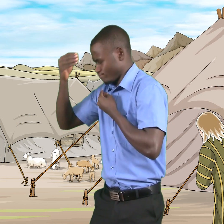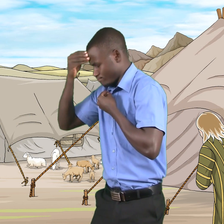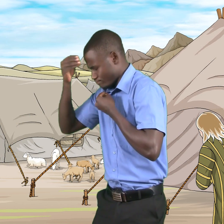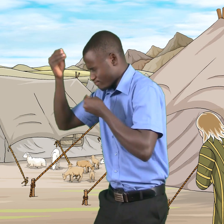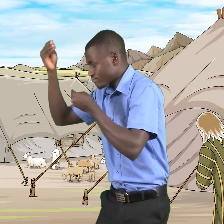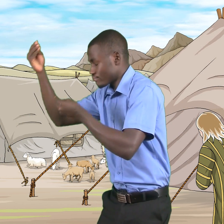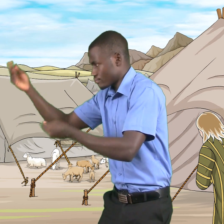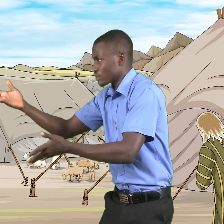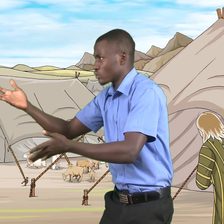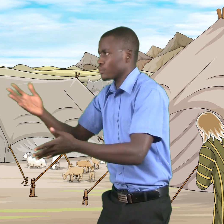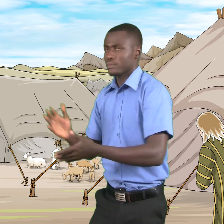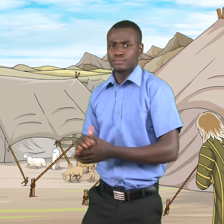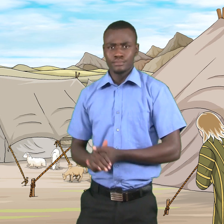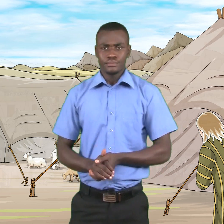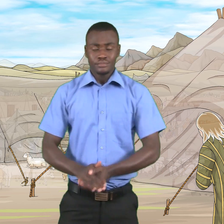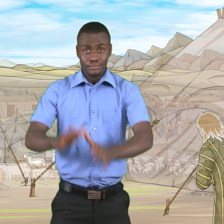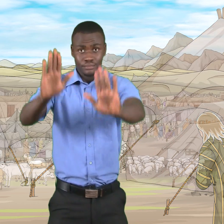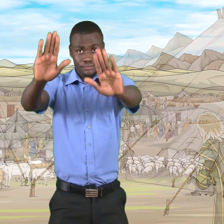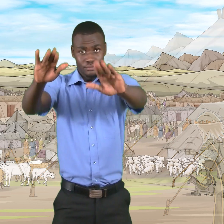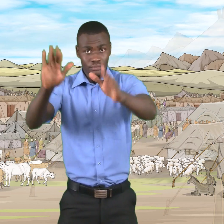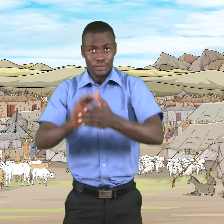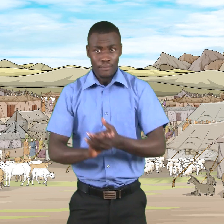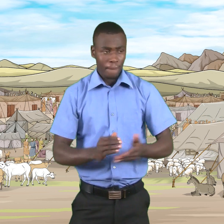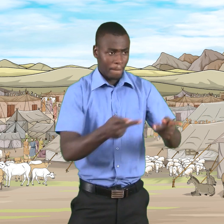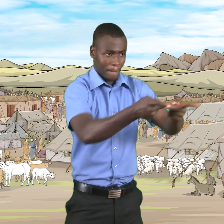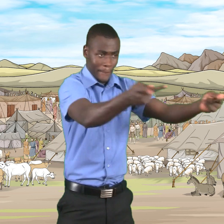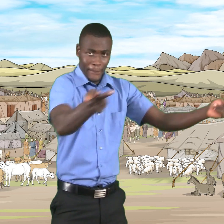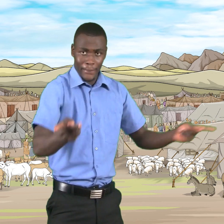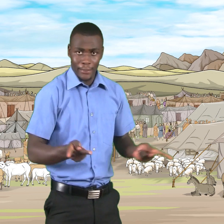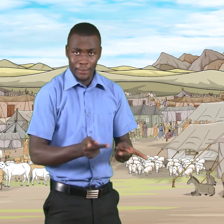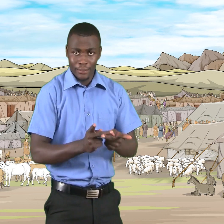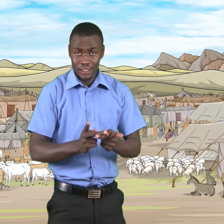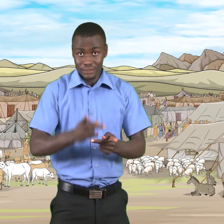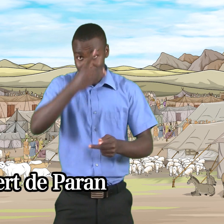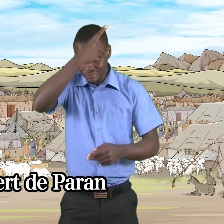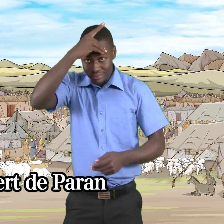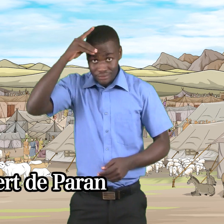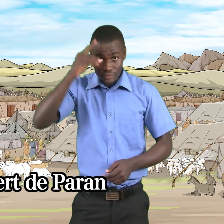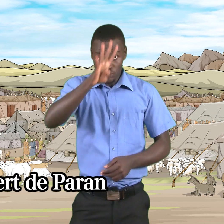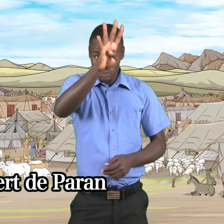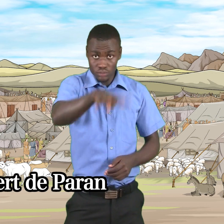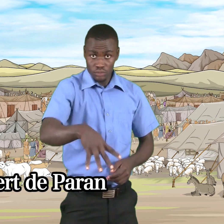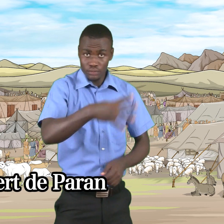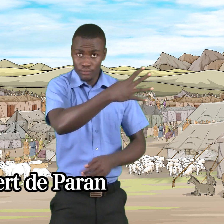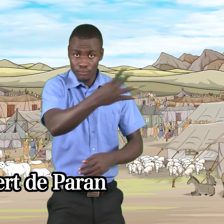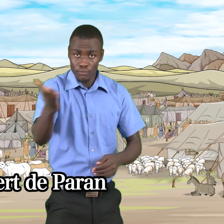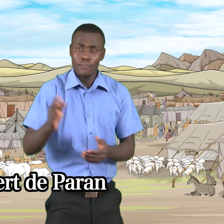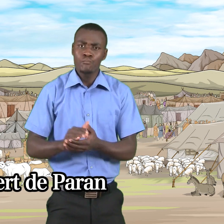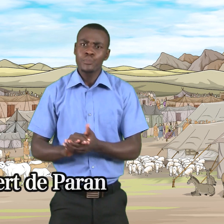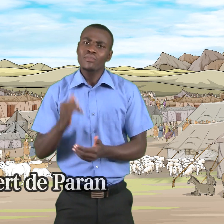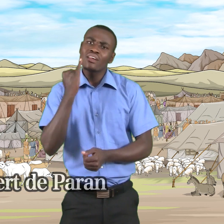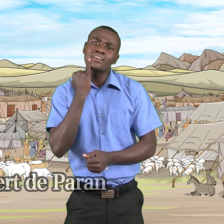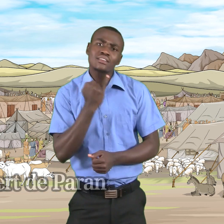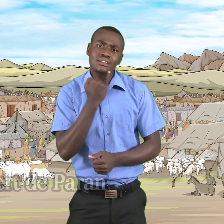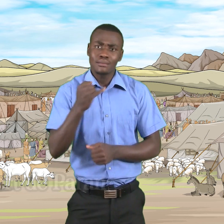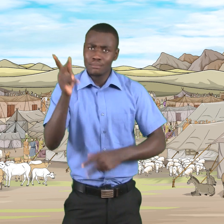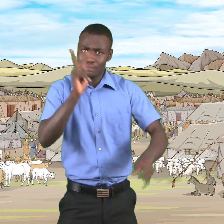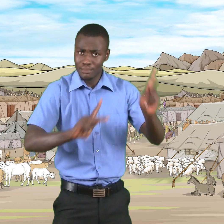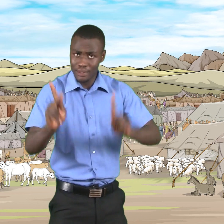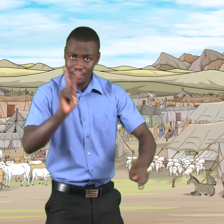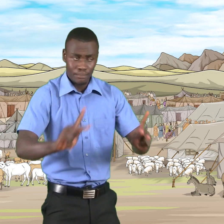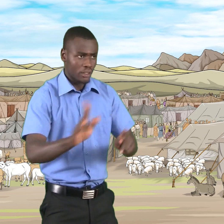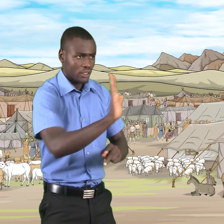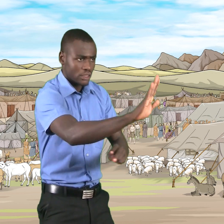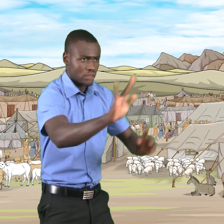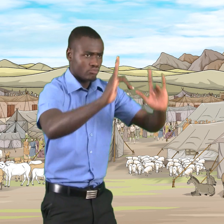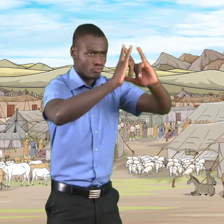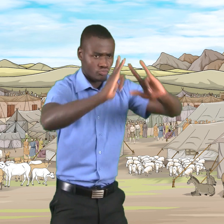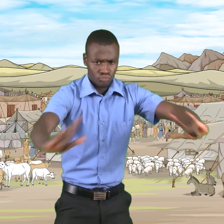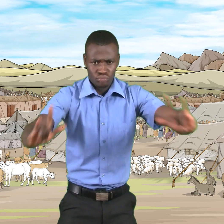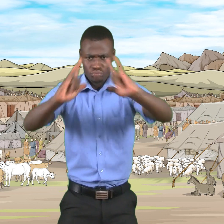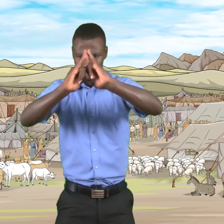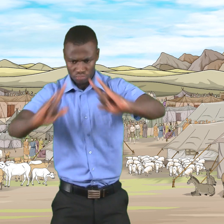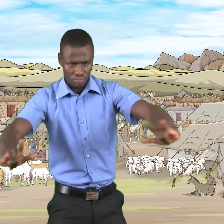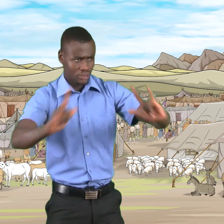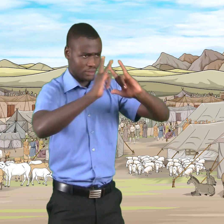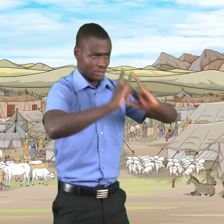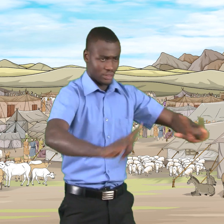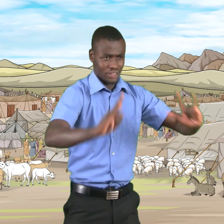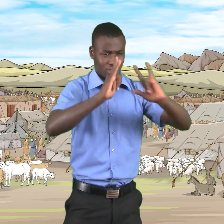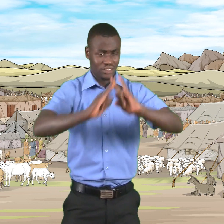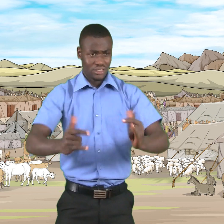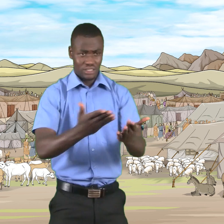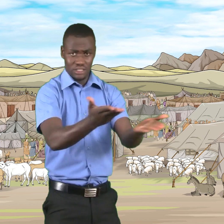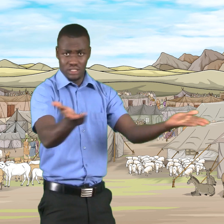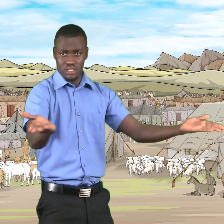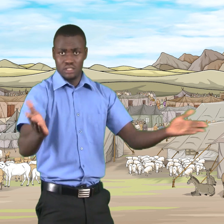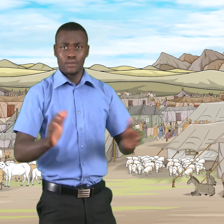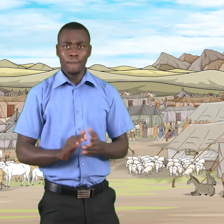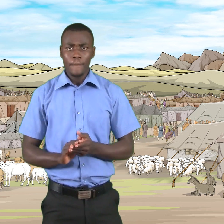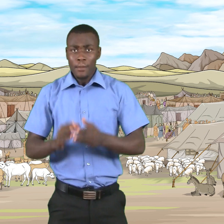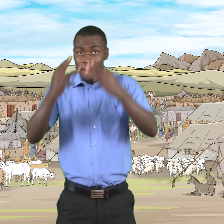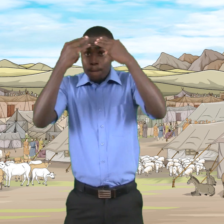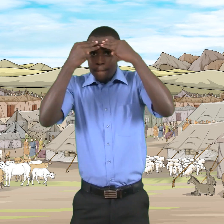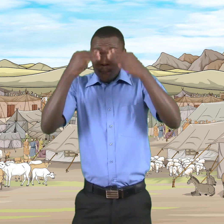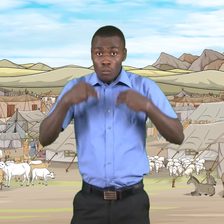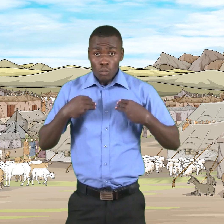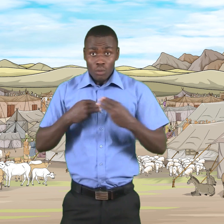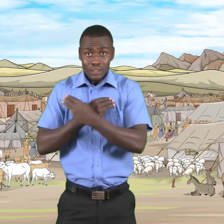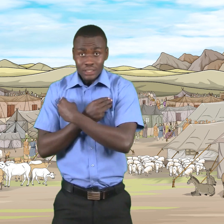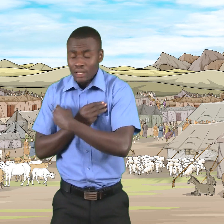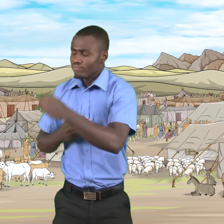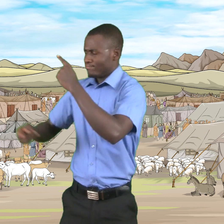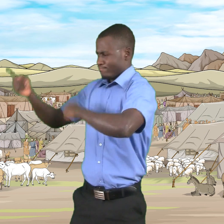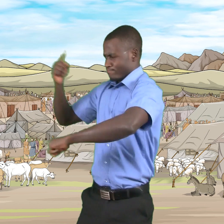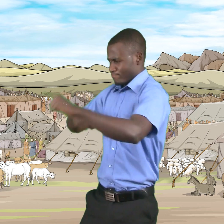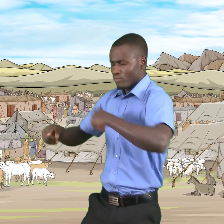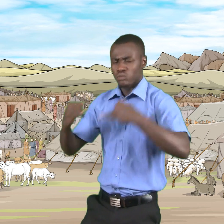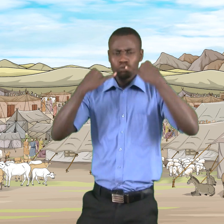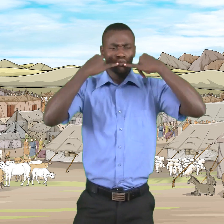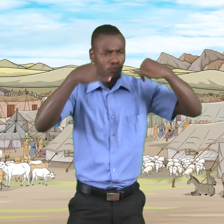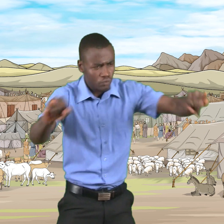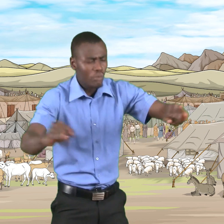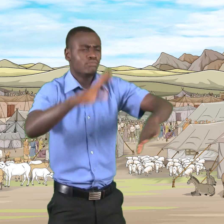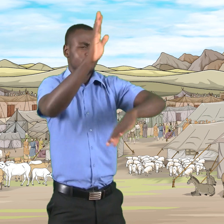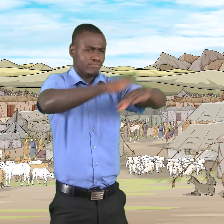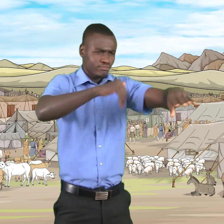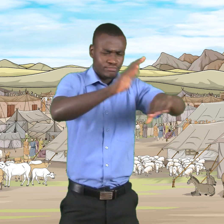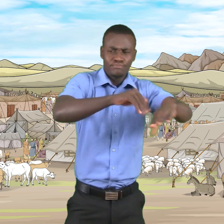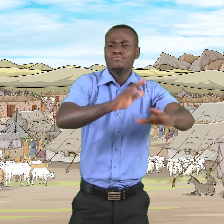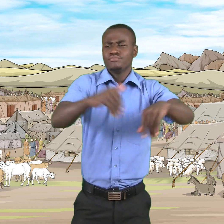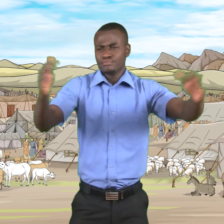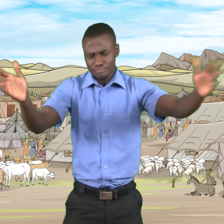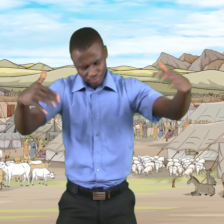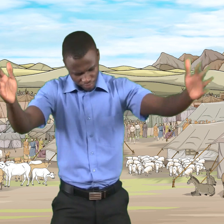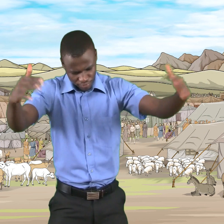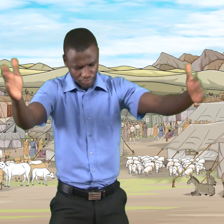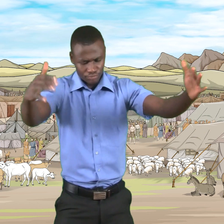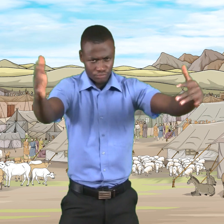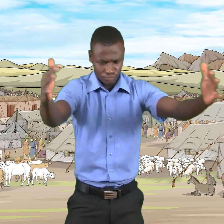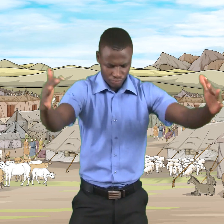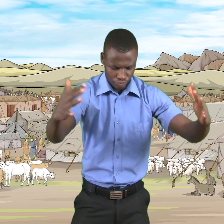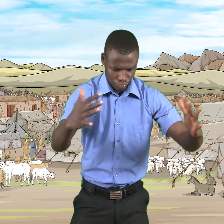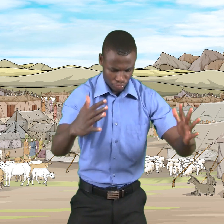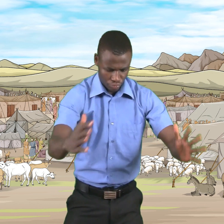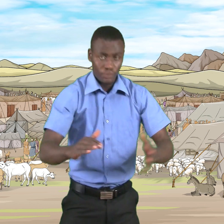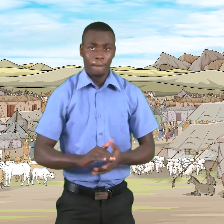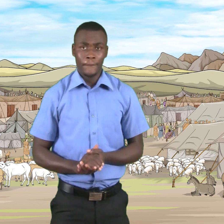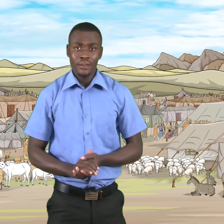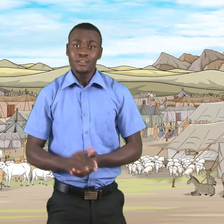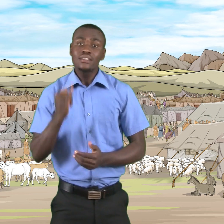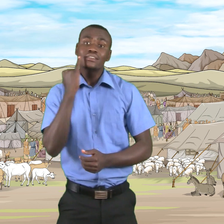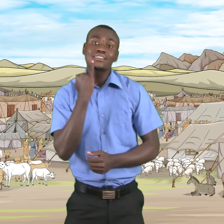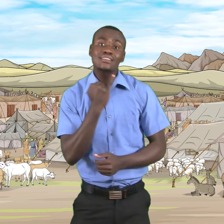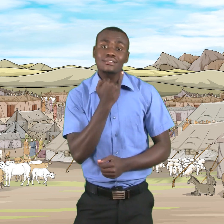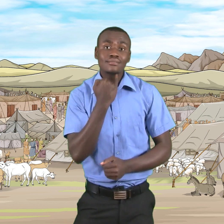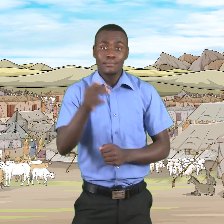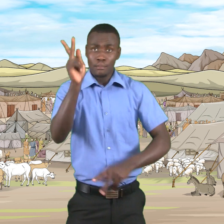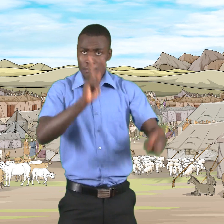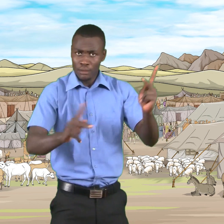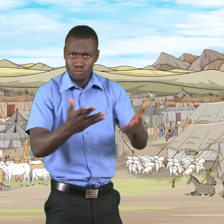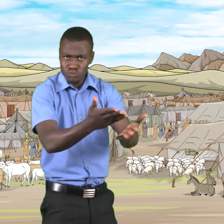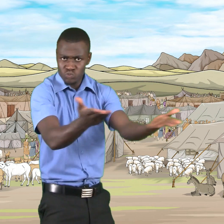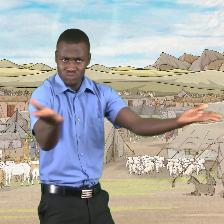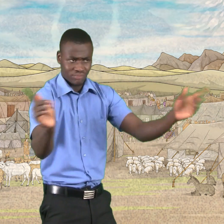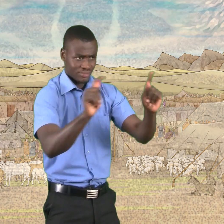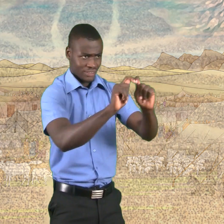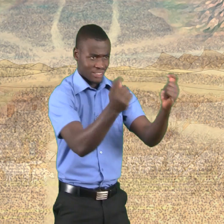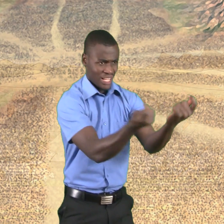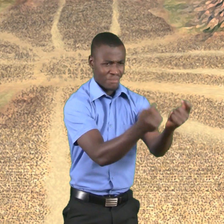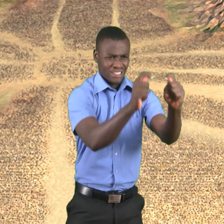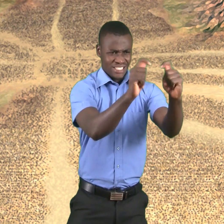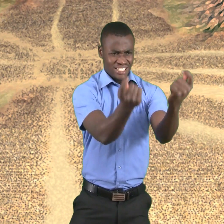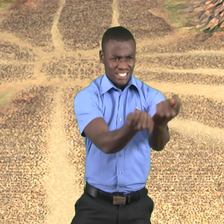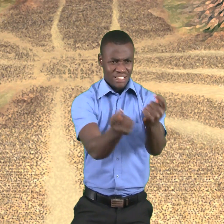So at the consent of the LORD, Moses sent them out from the Wilderness of Paran.